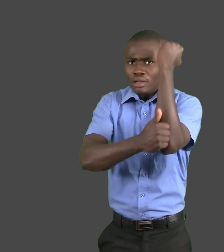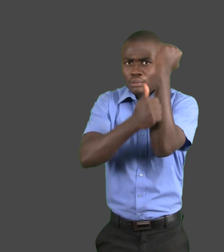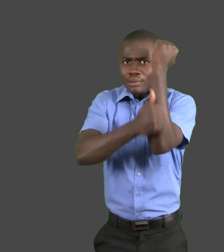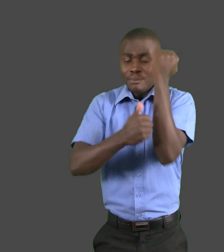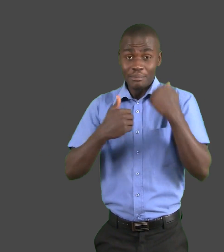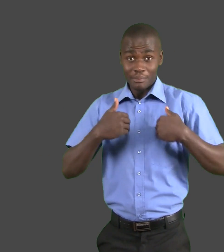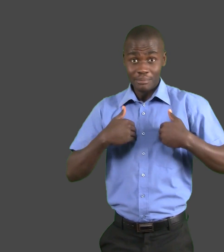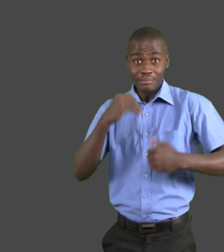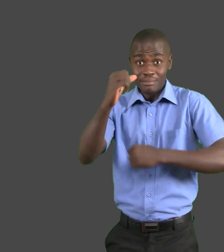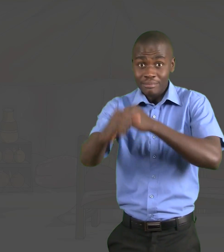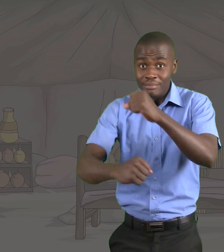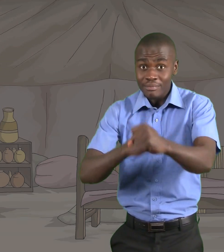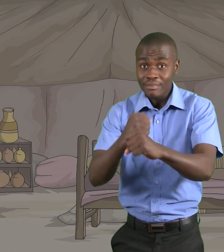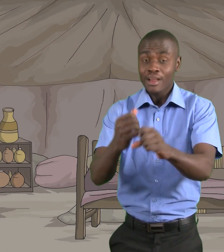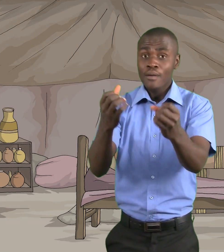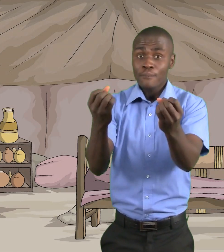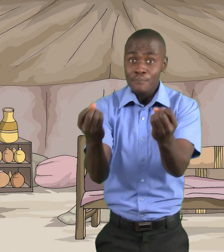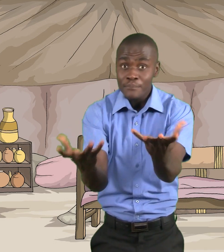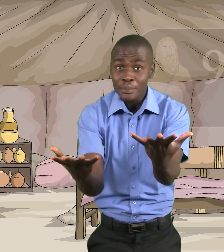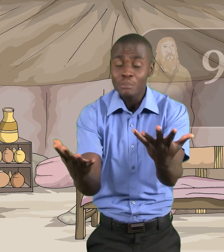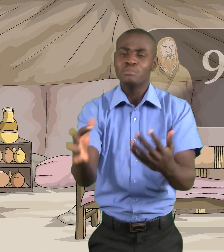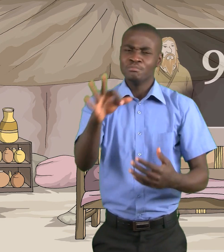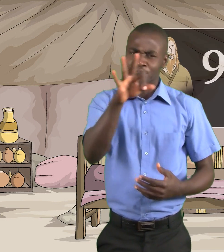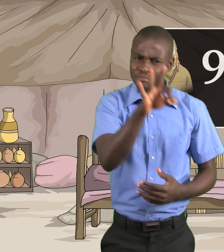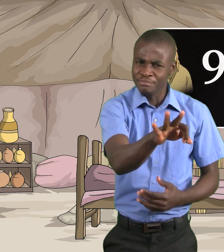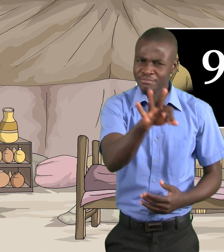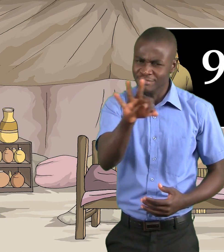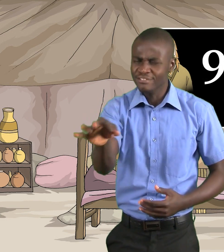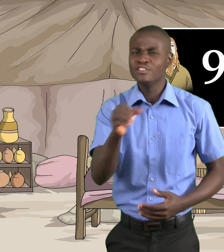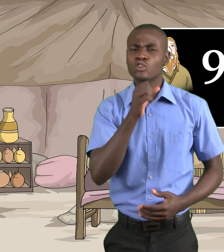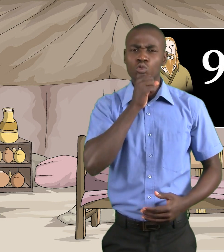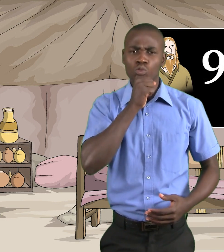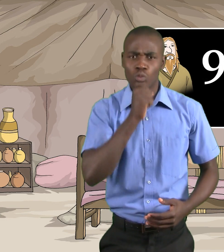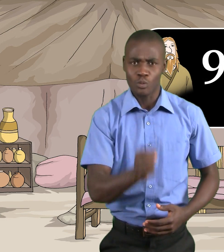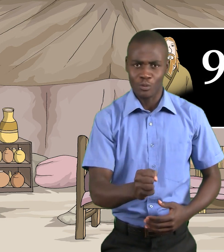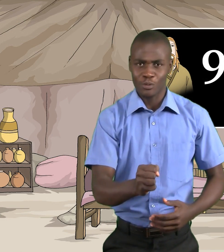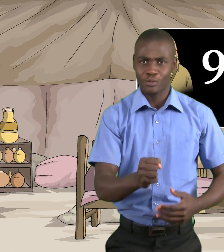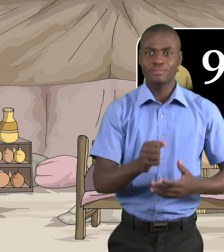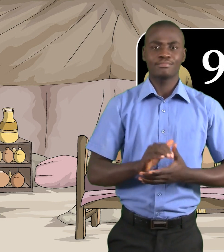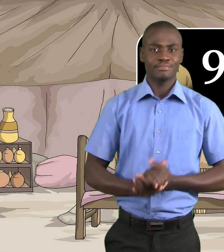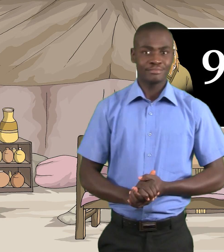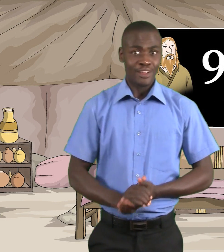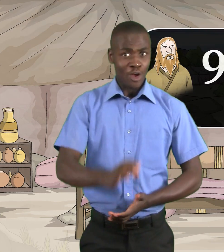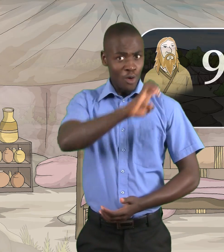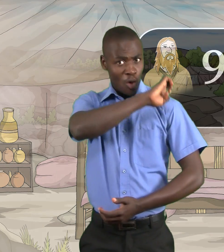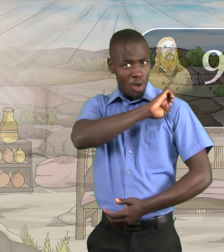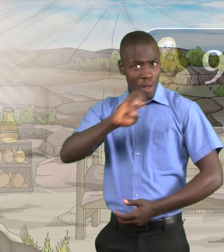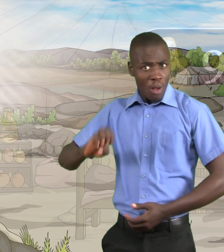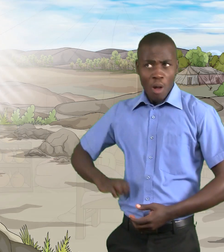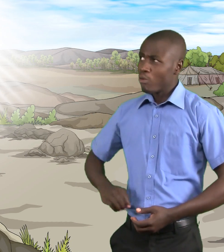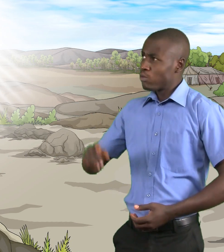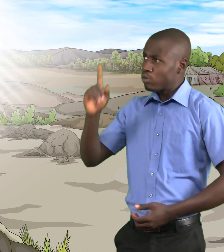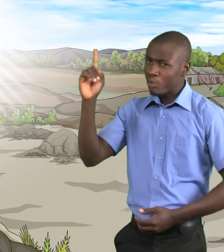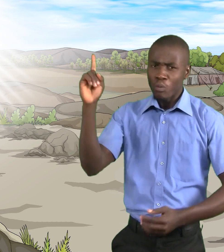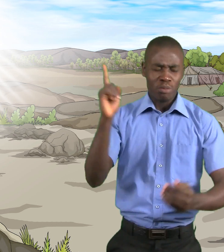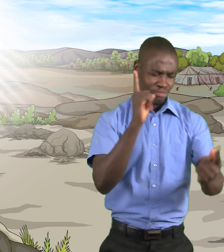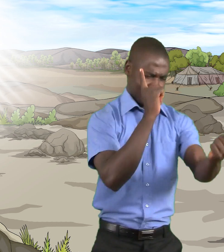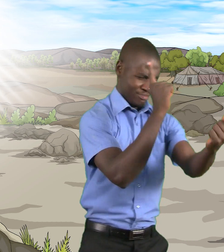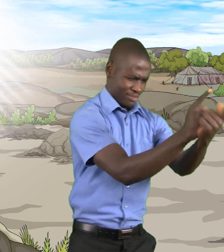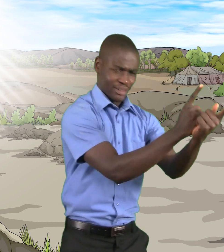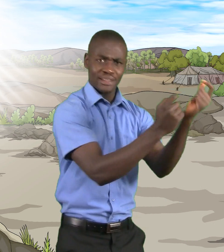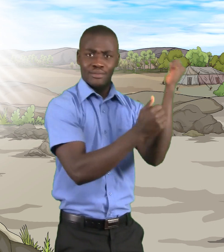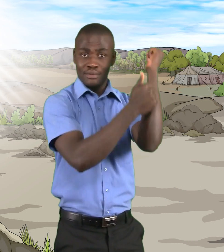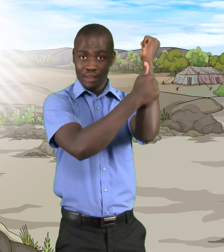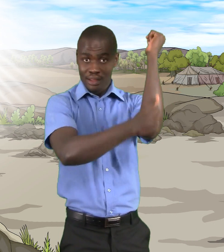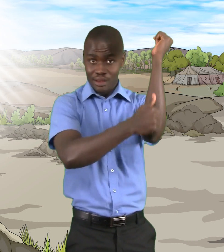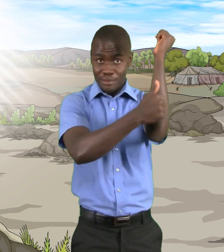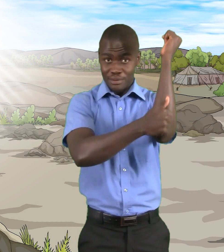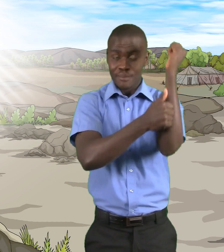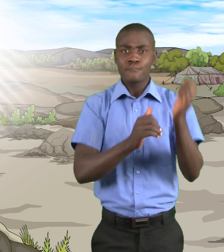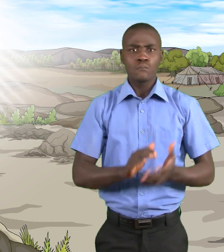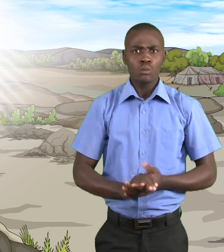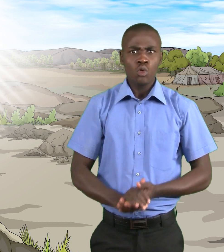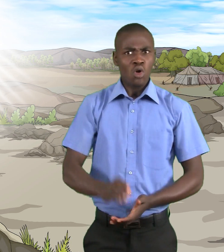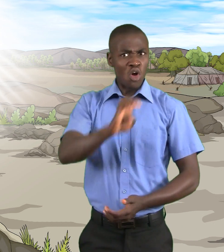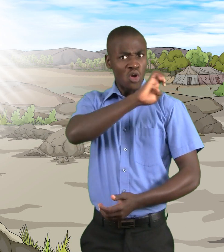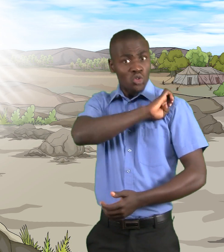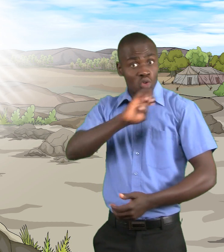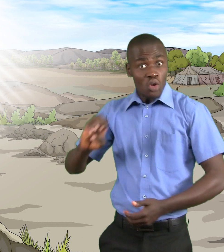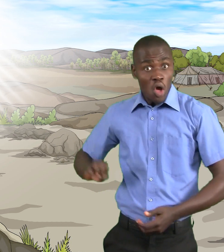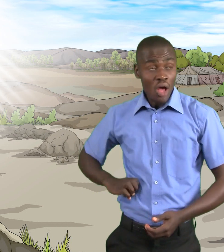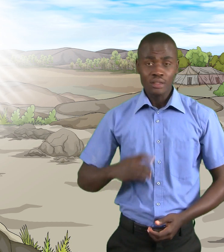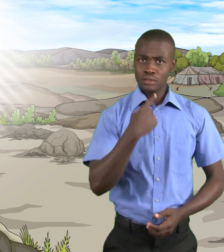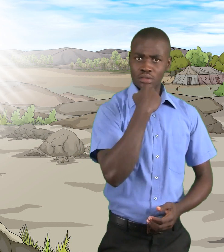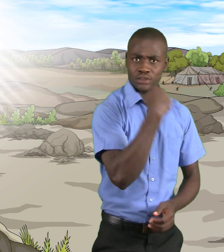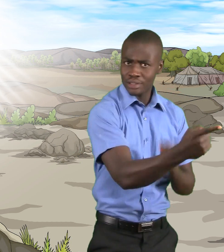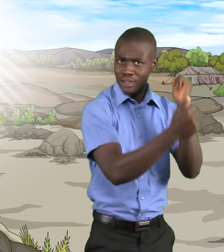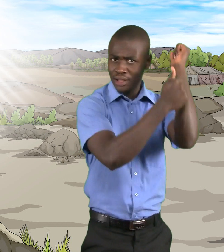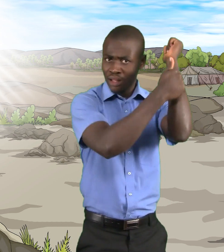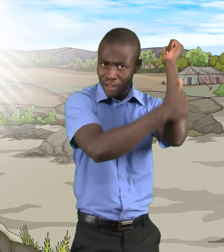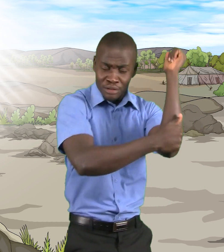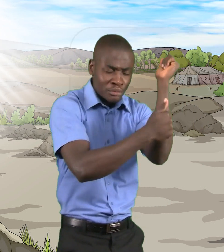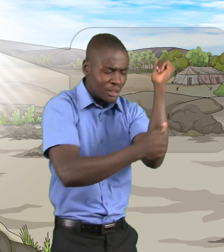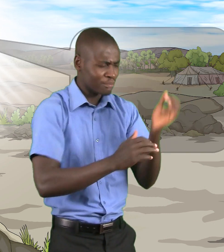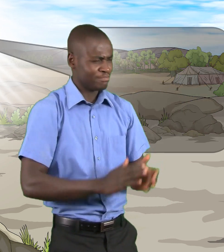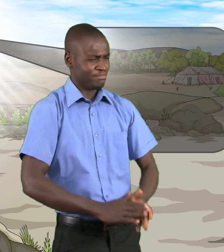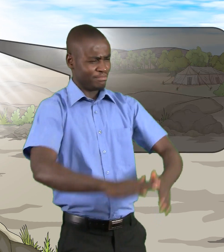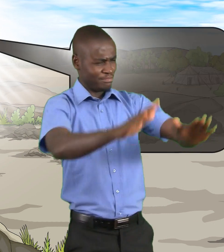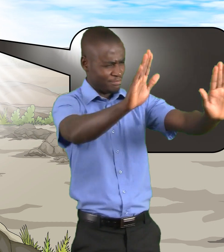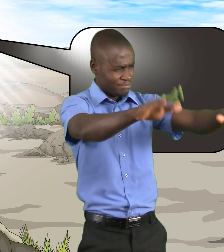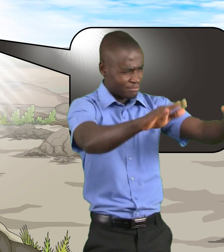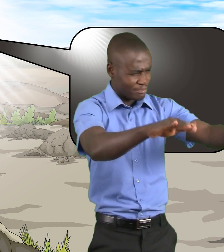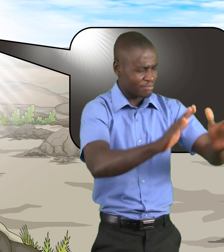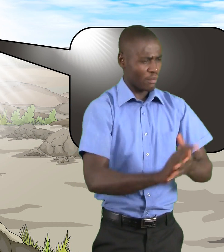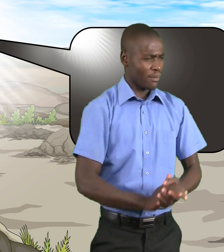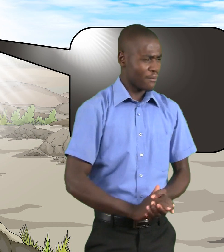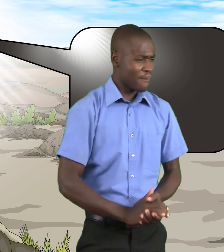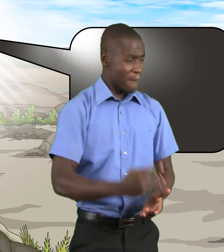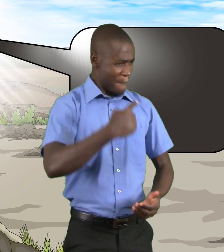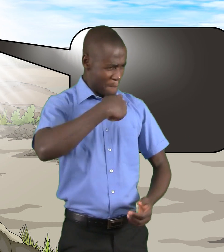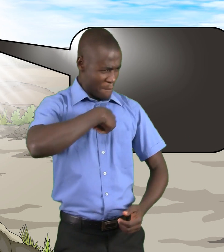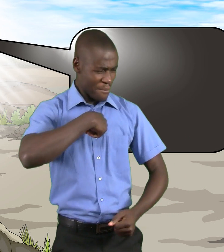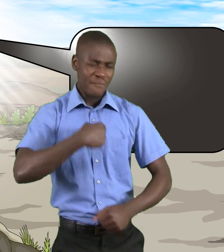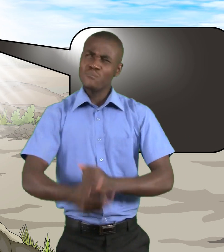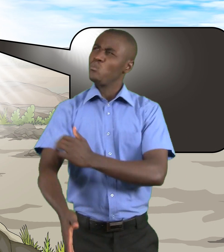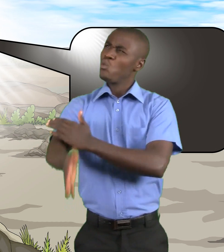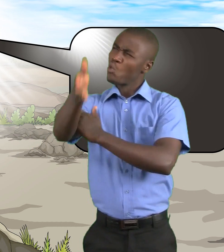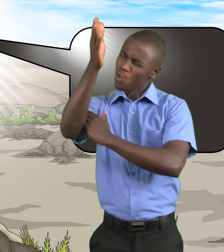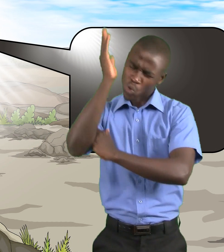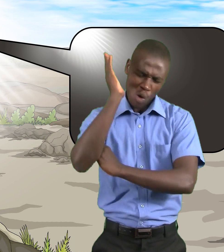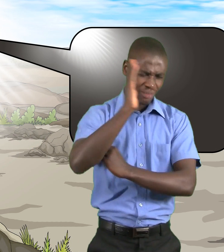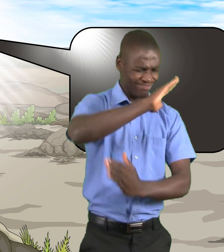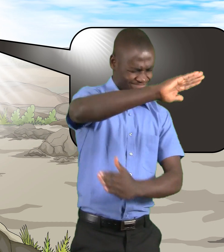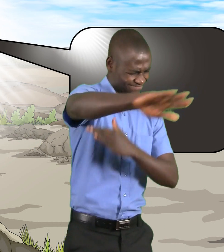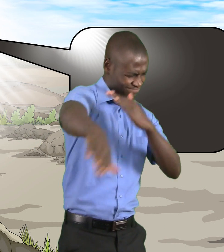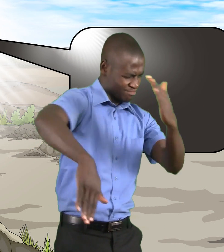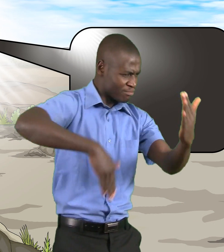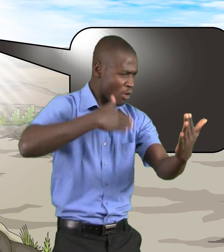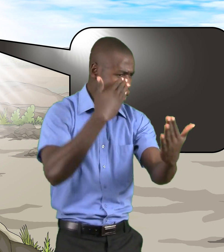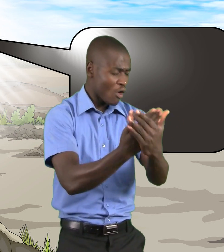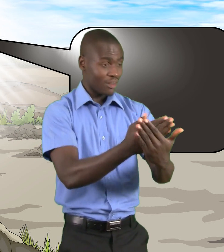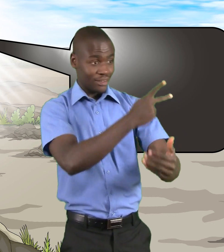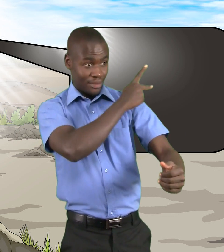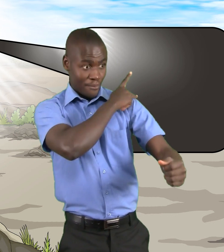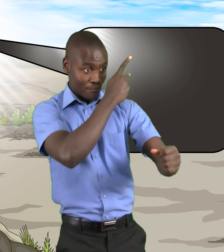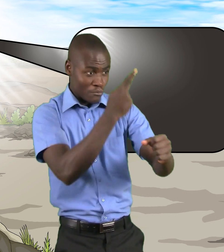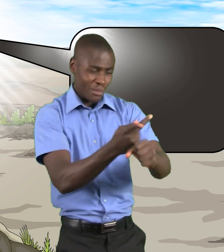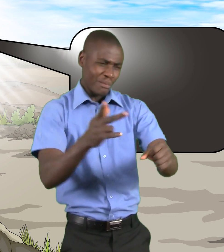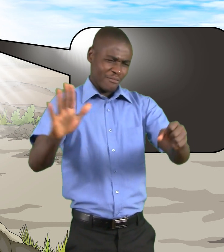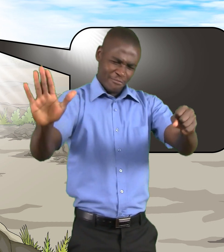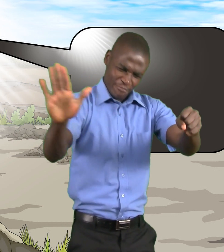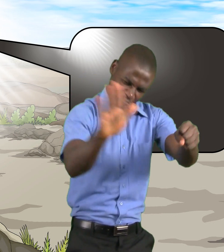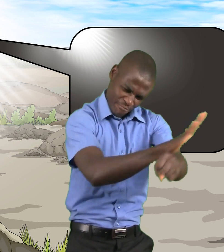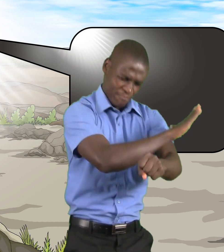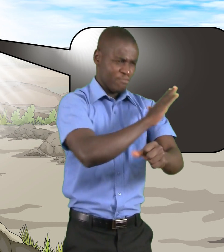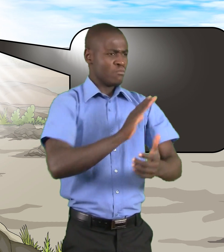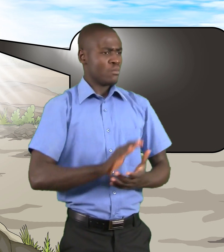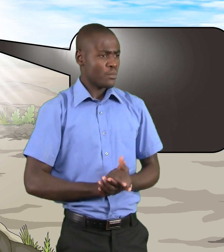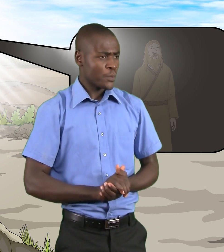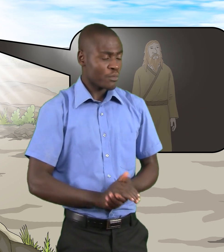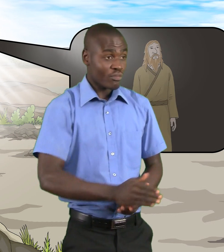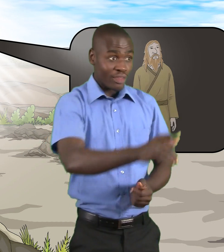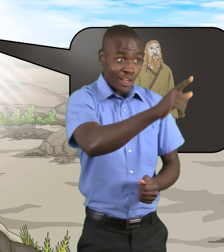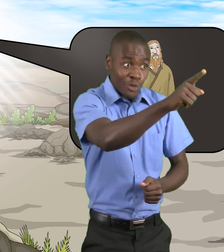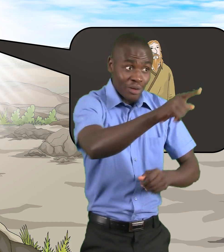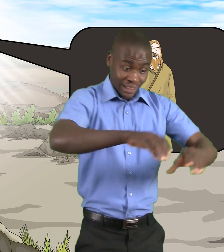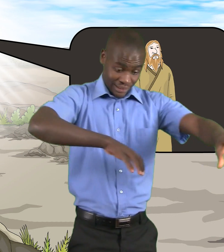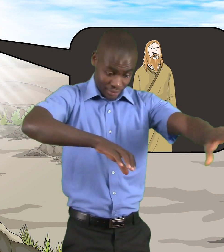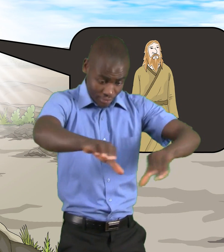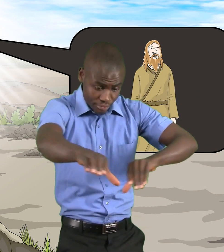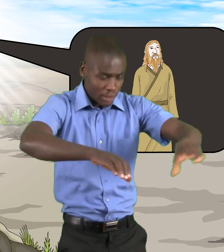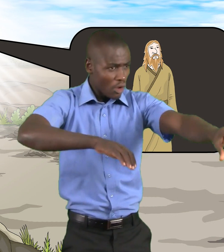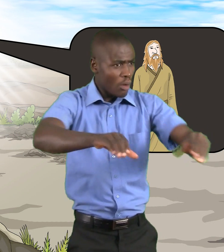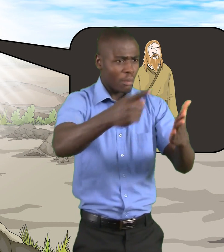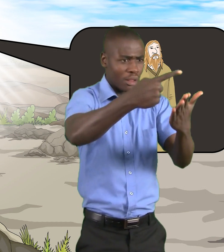When Abram was ninety-nine years old, the LORD appeared to him and said, “I am God Almighty.